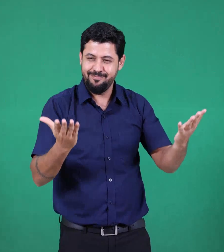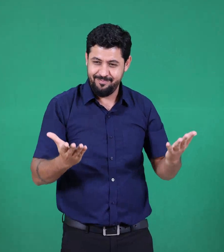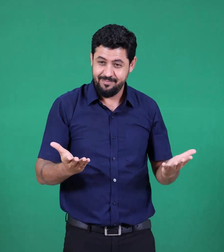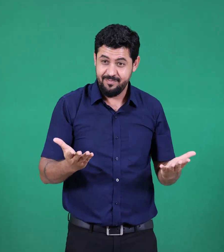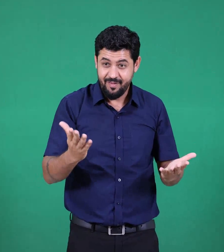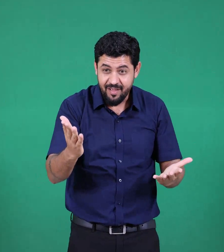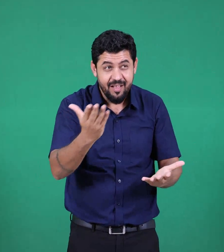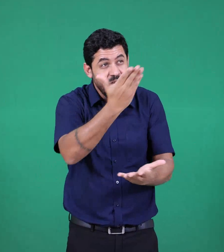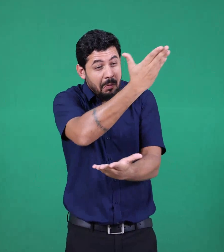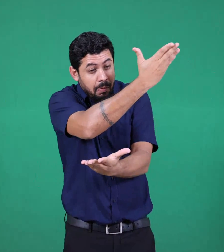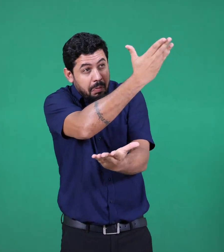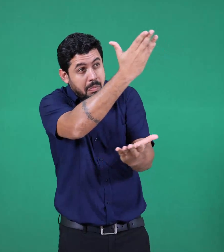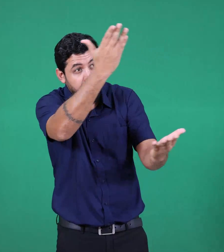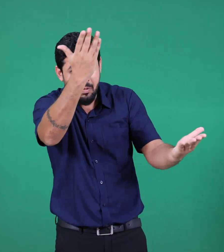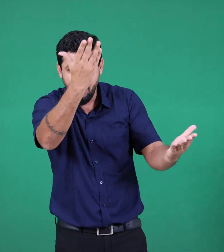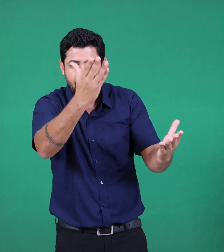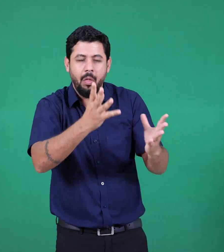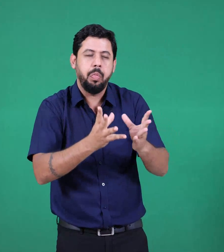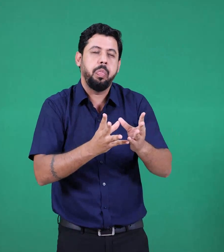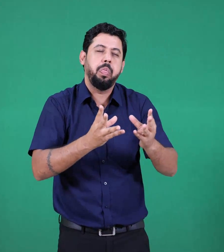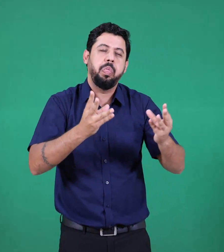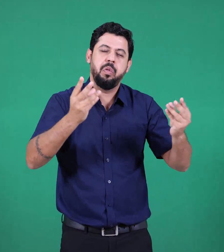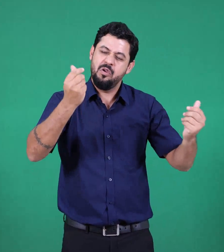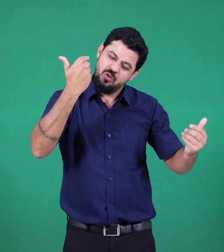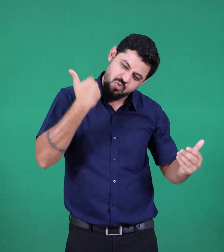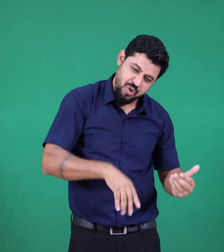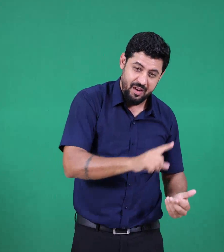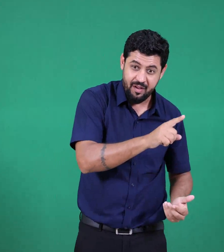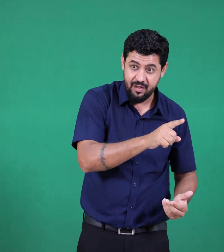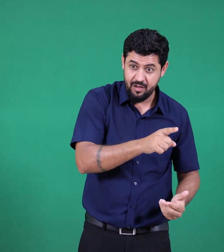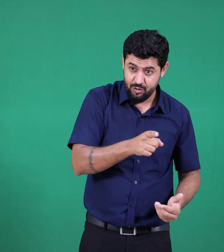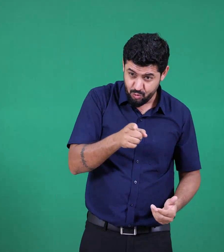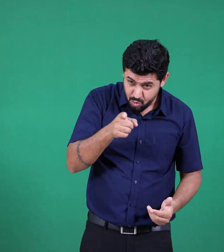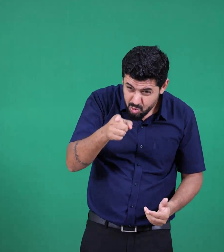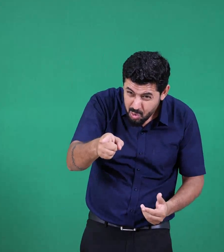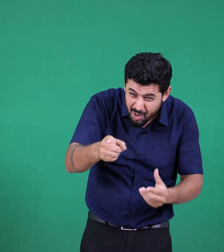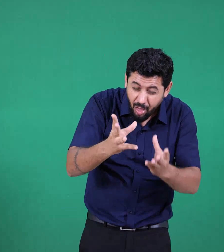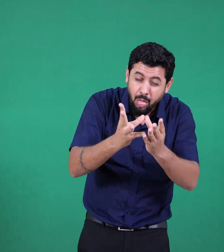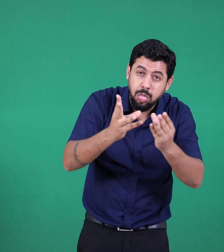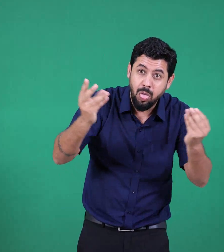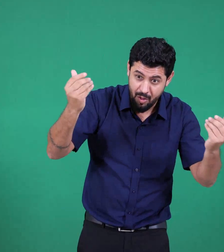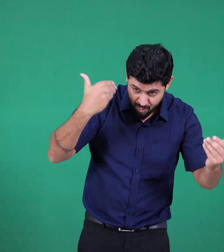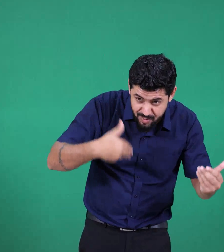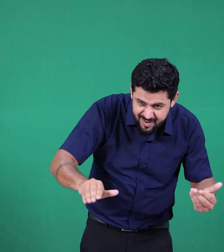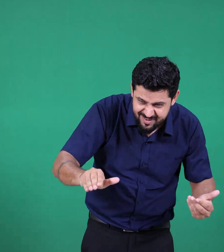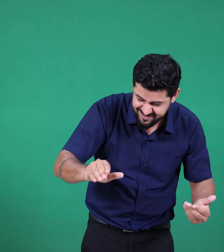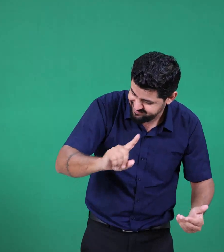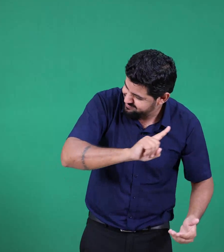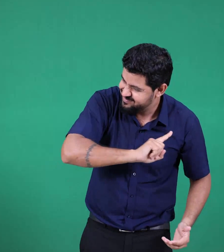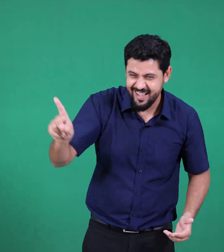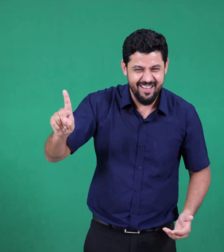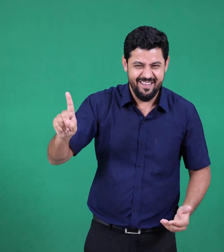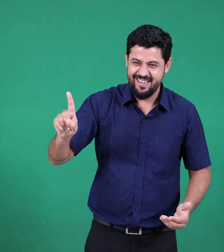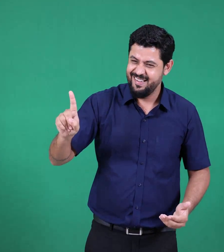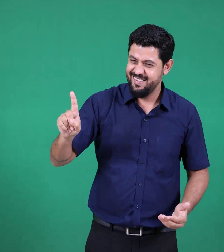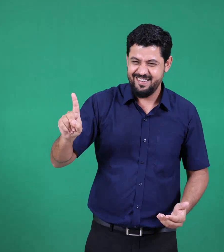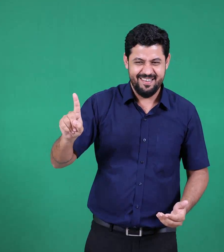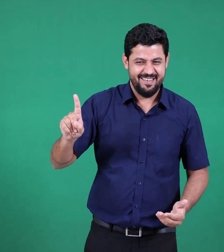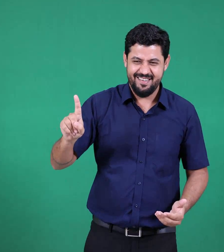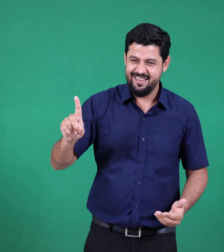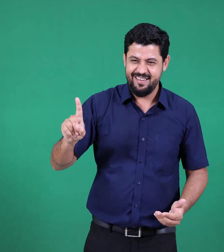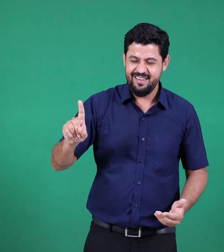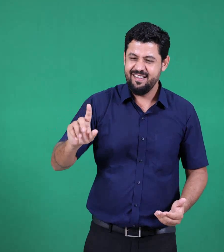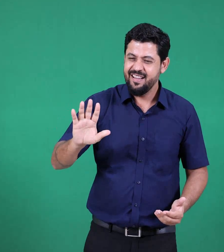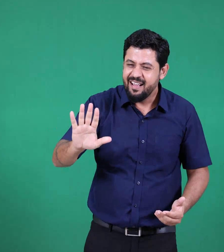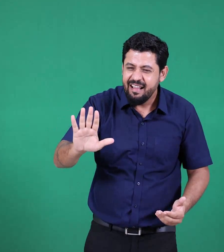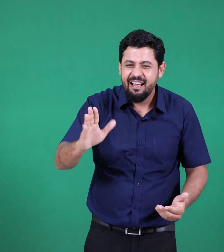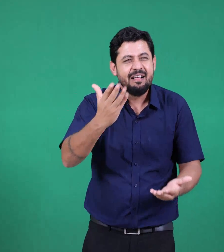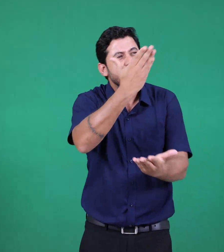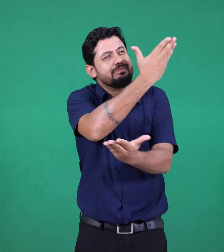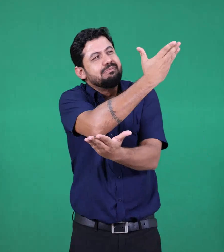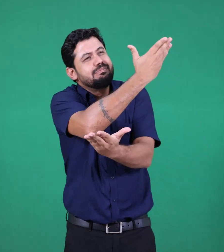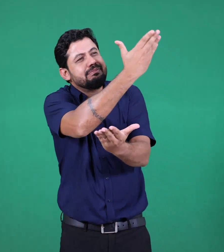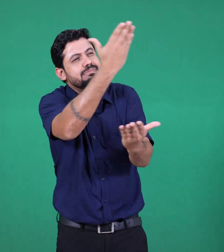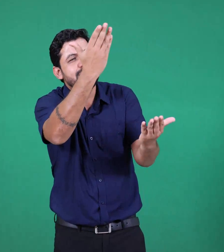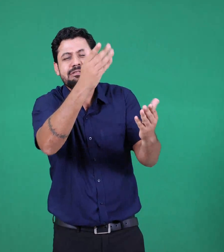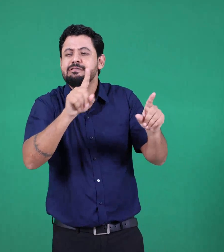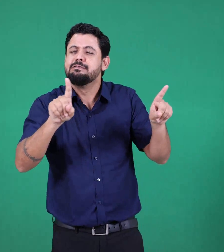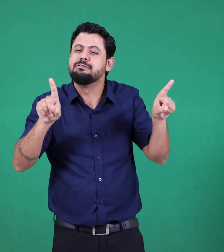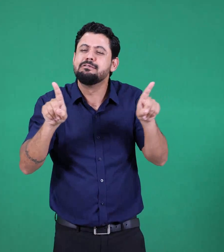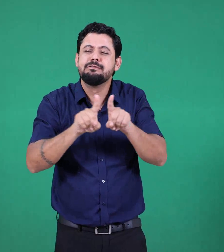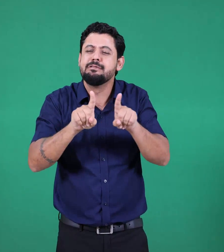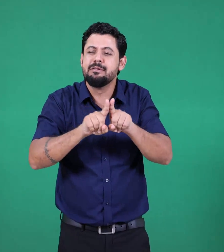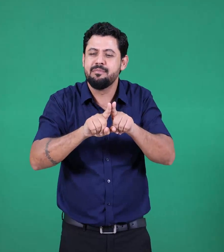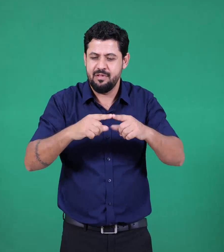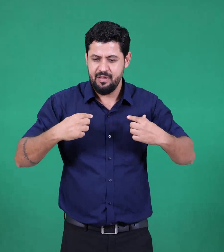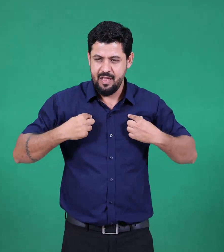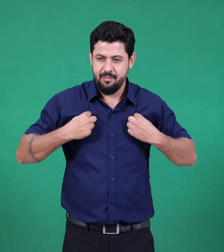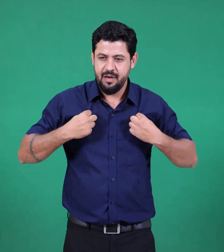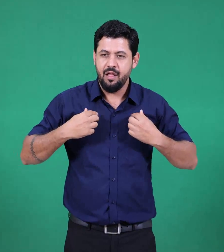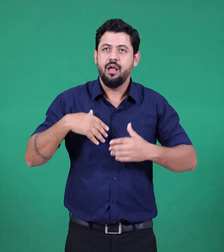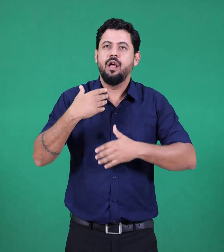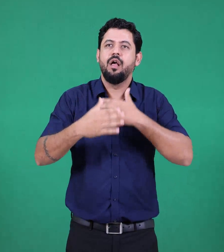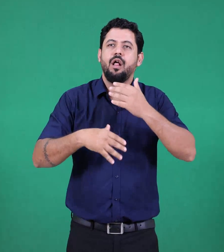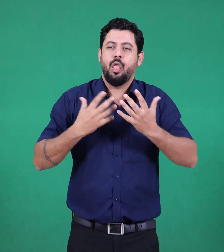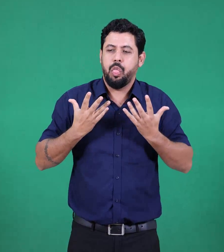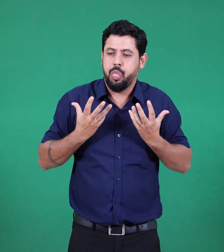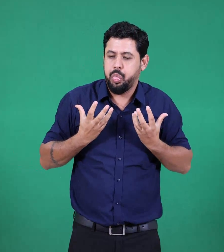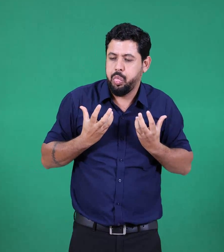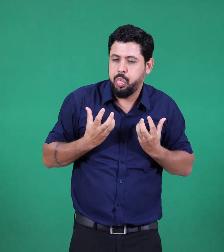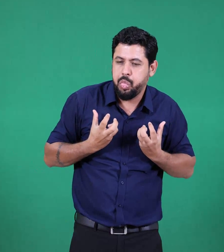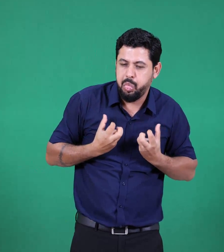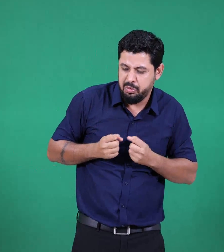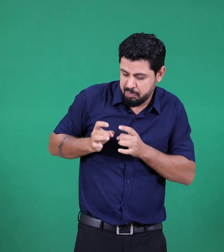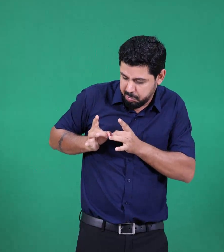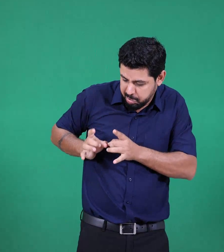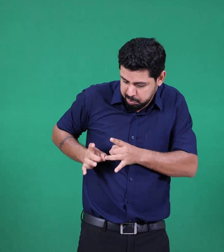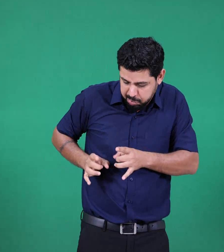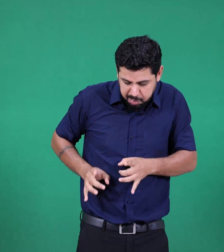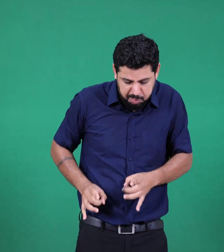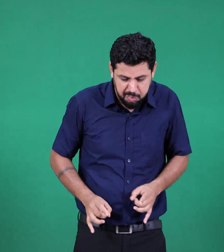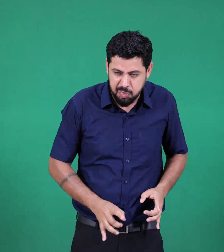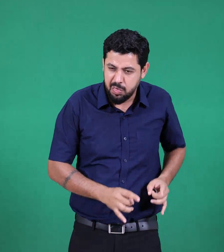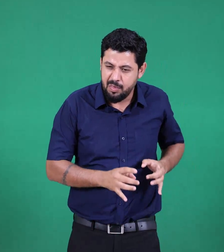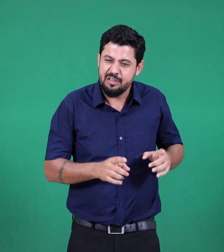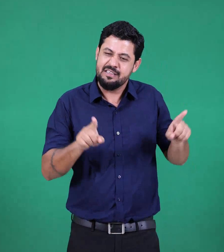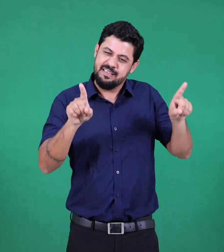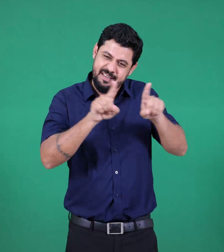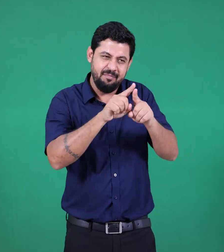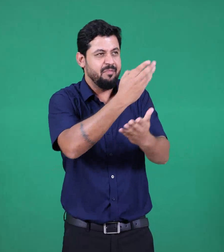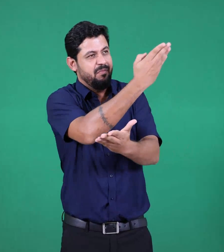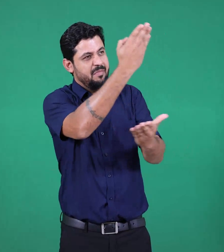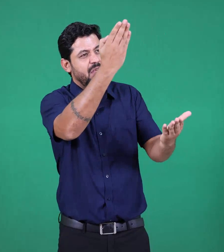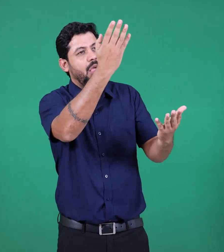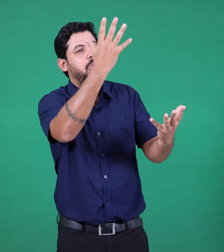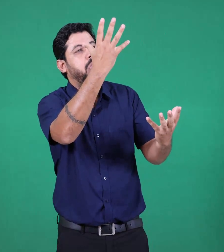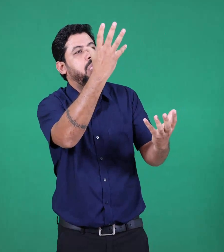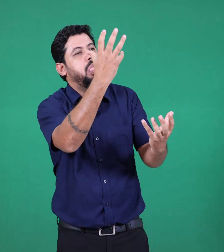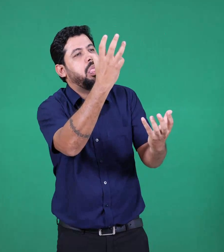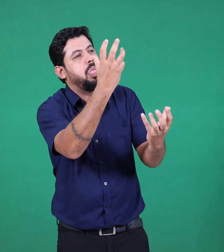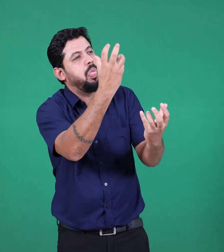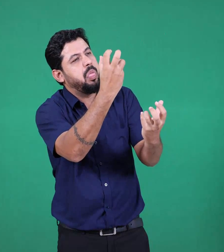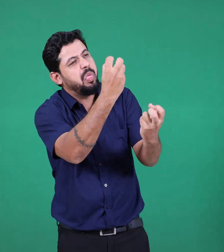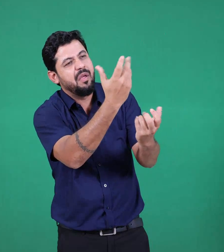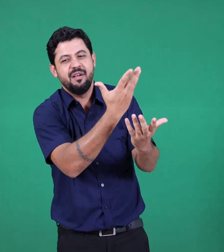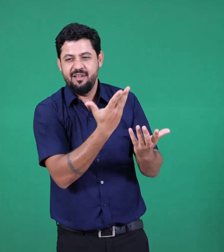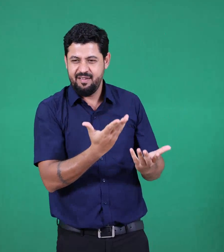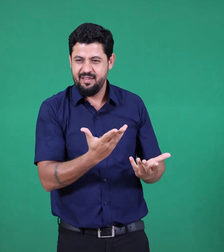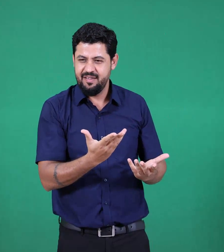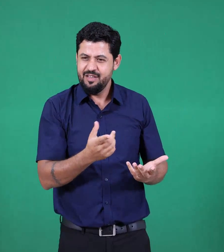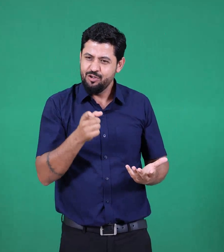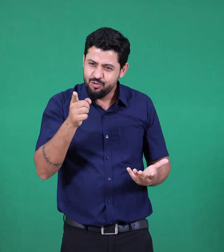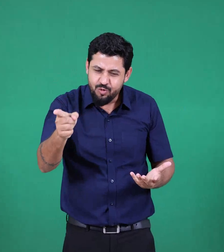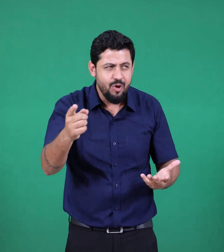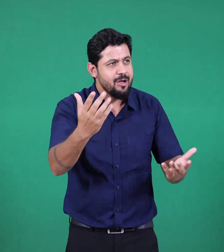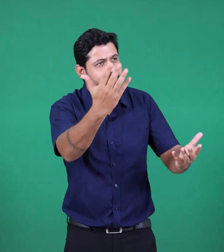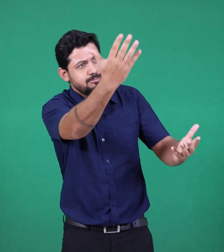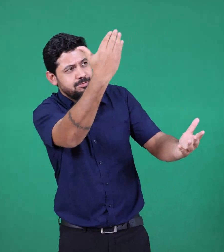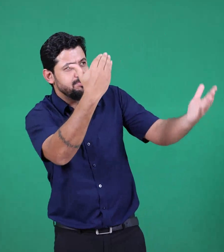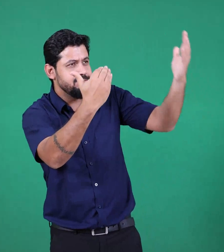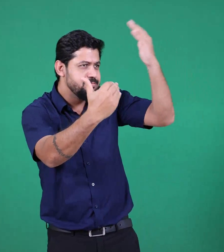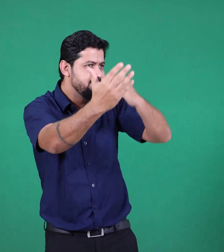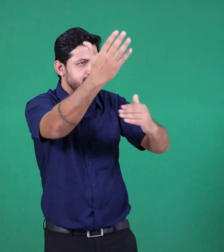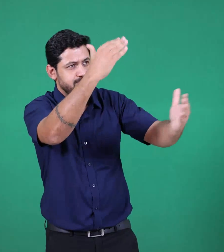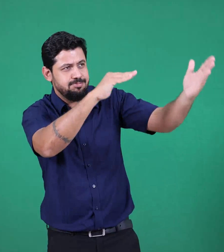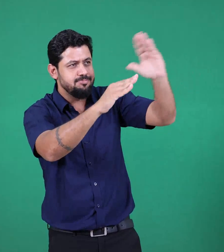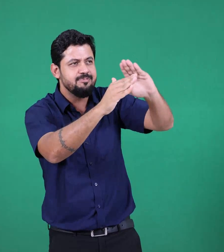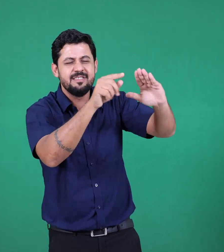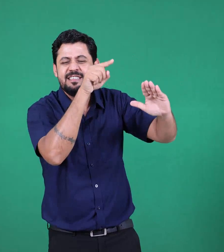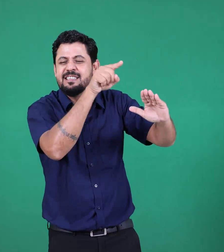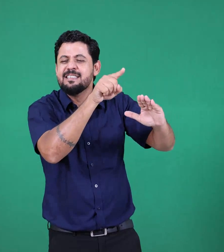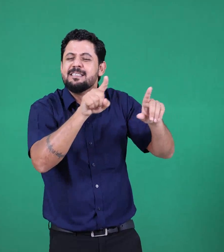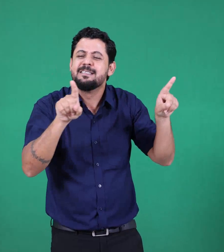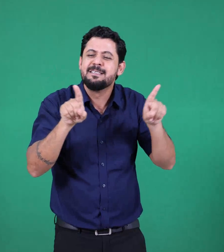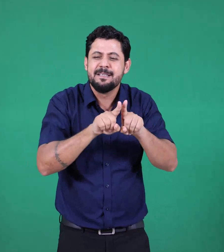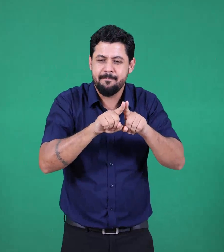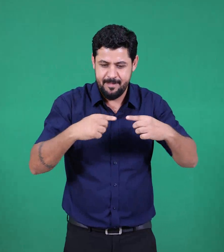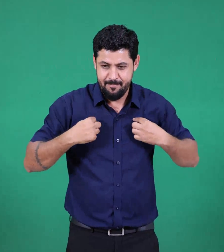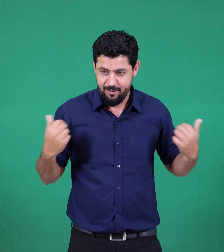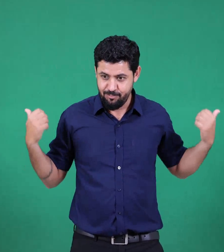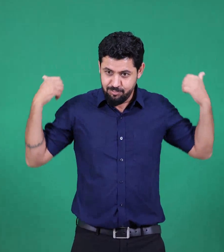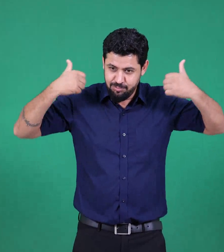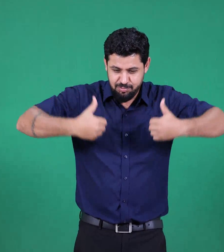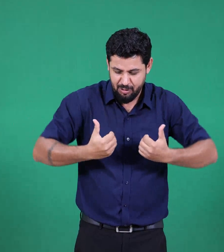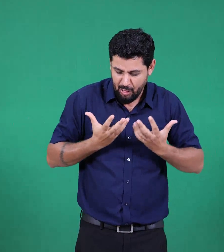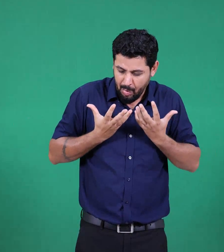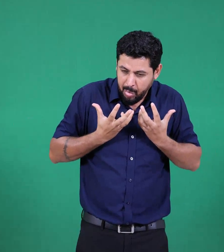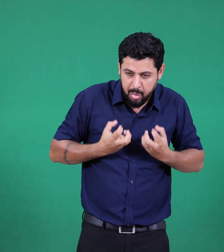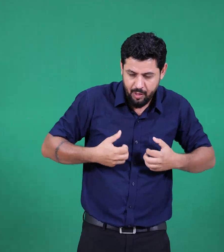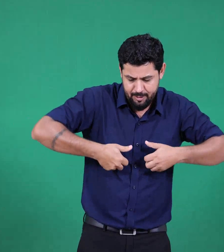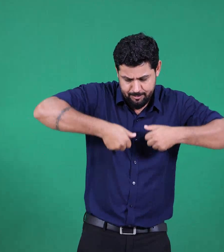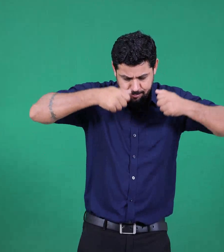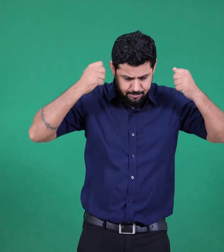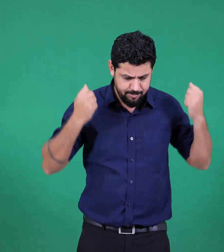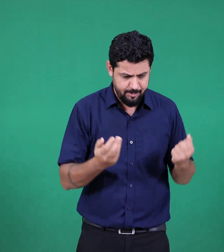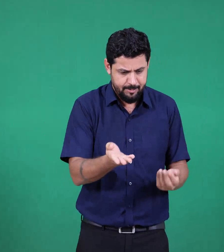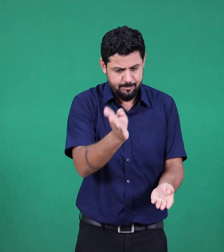They will perish, but You remain; they will all wear out like a garment.